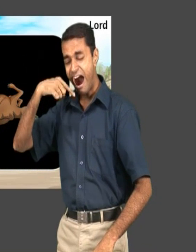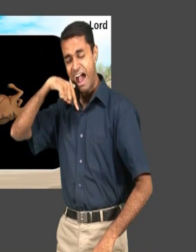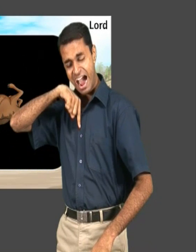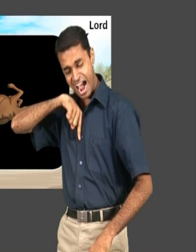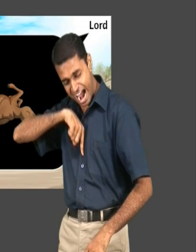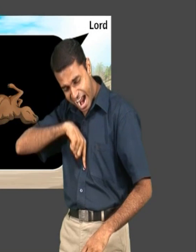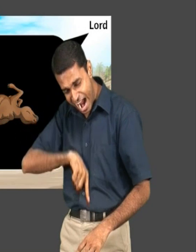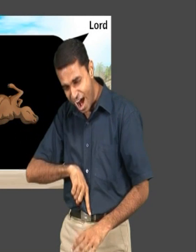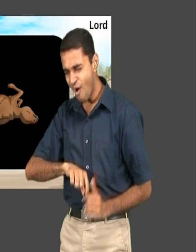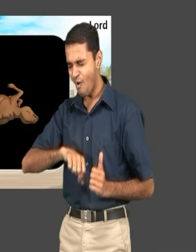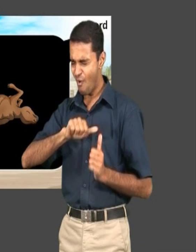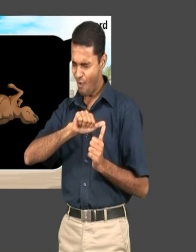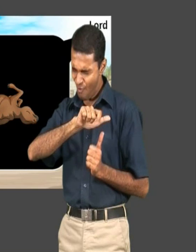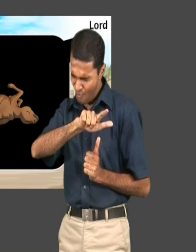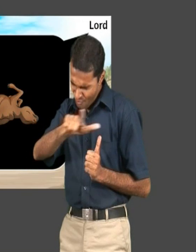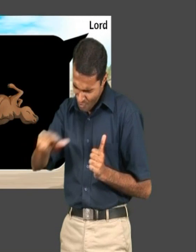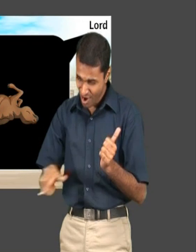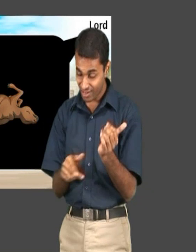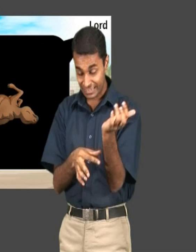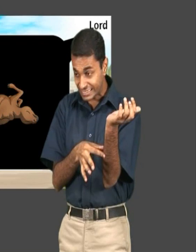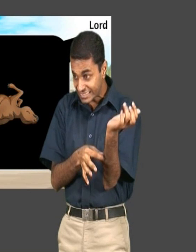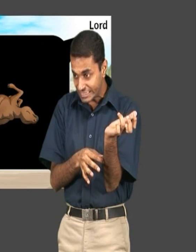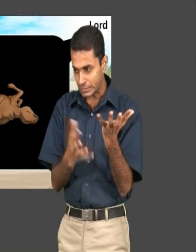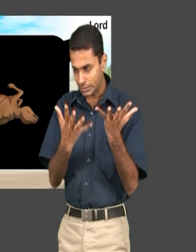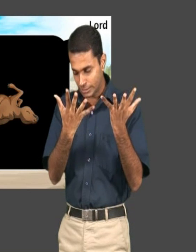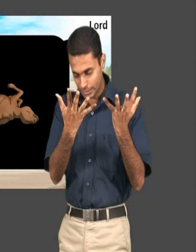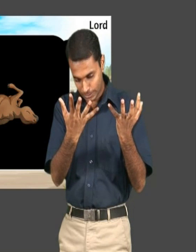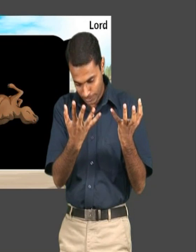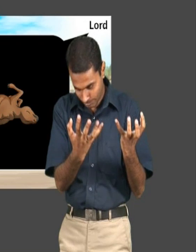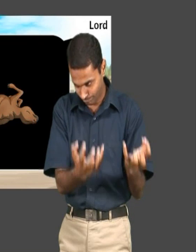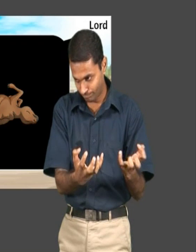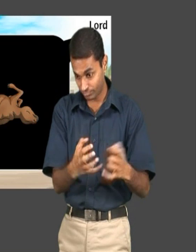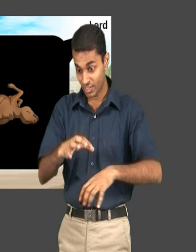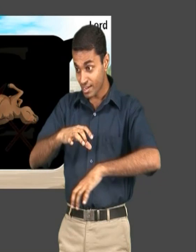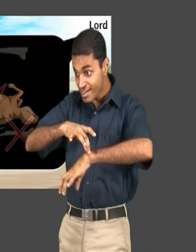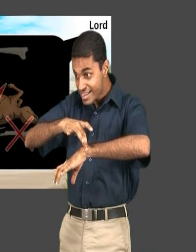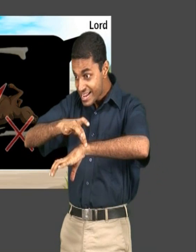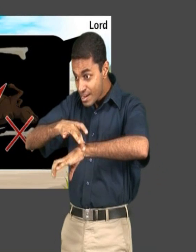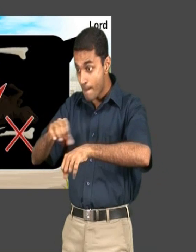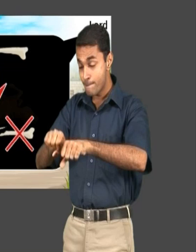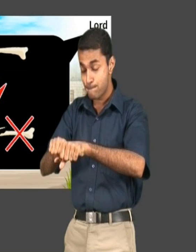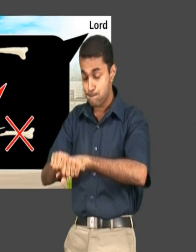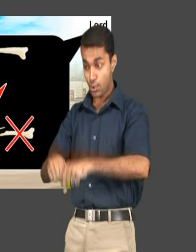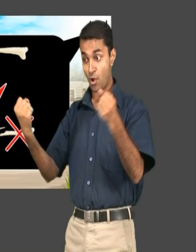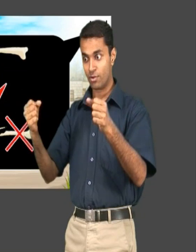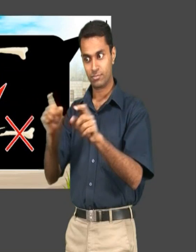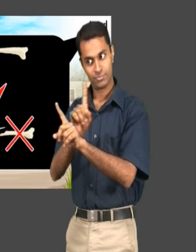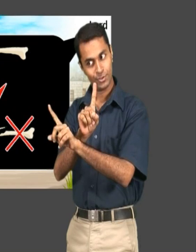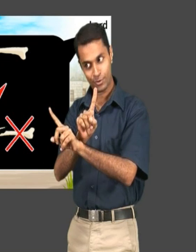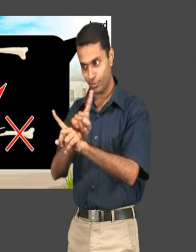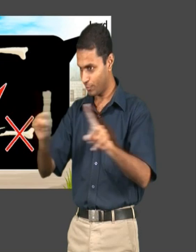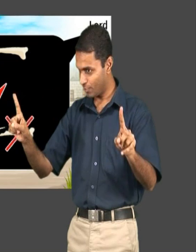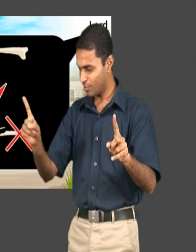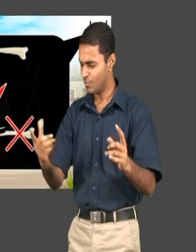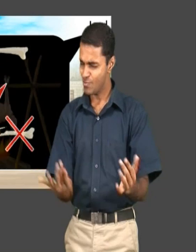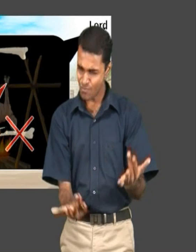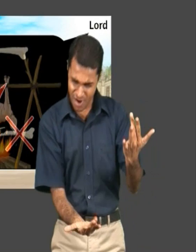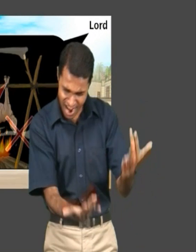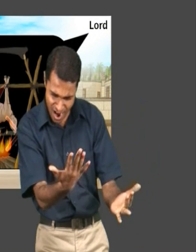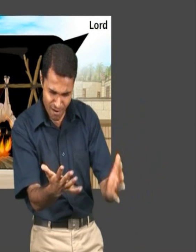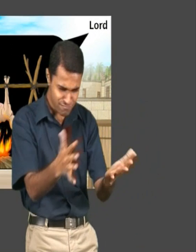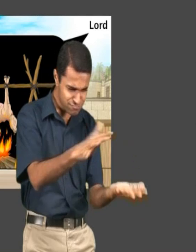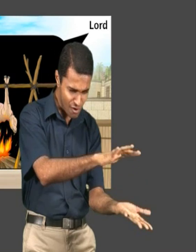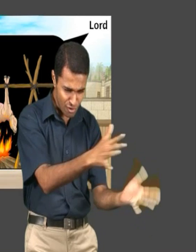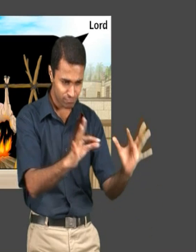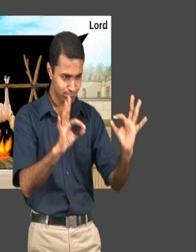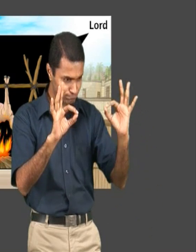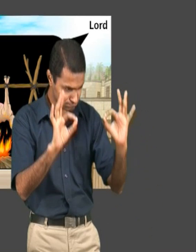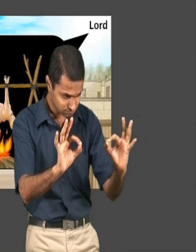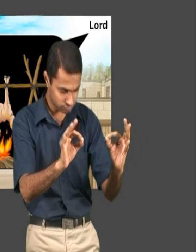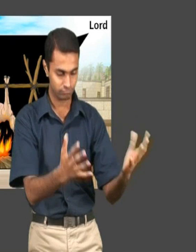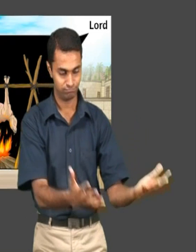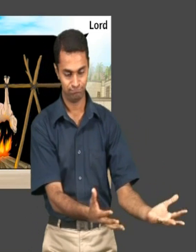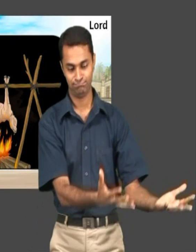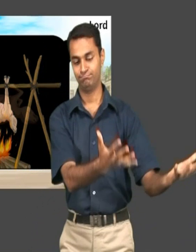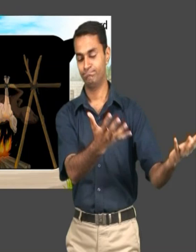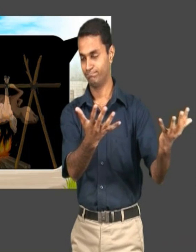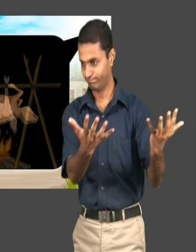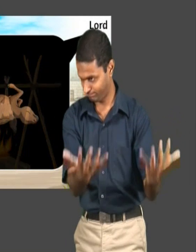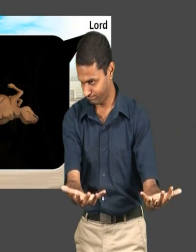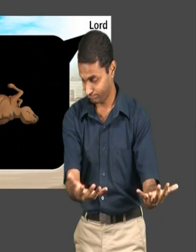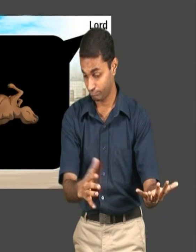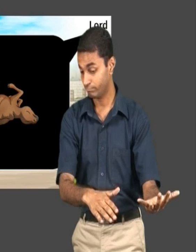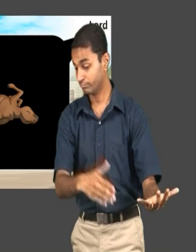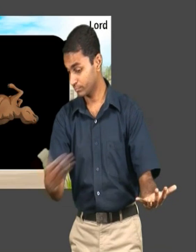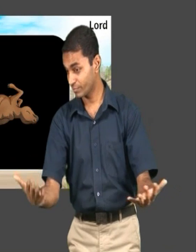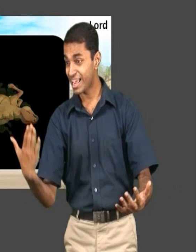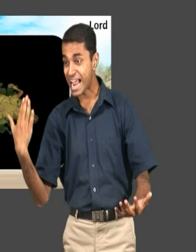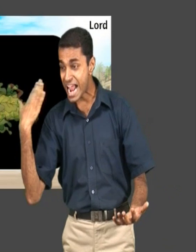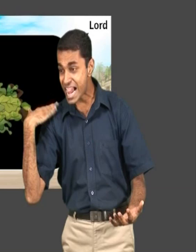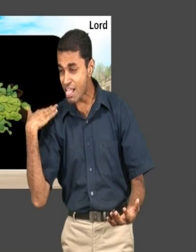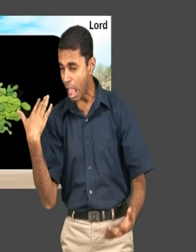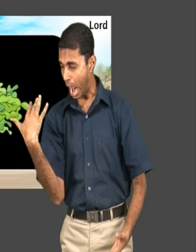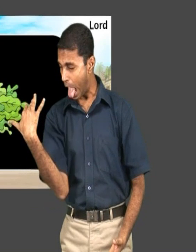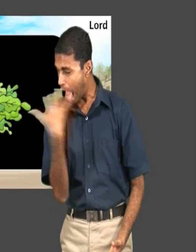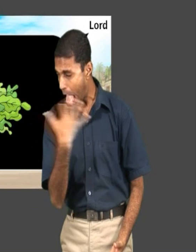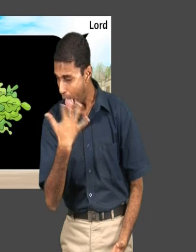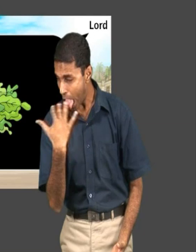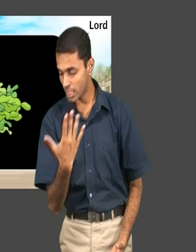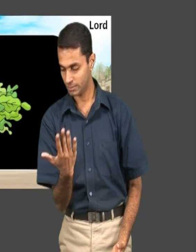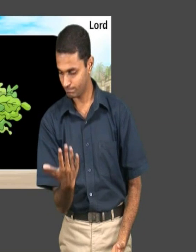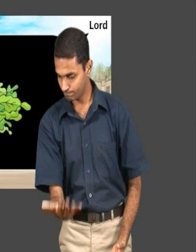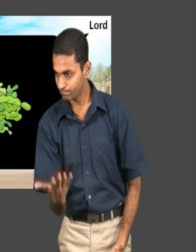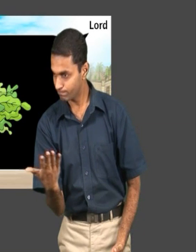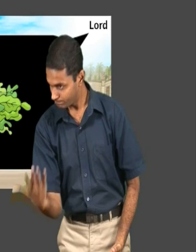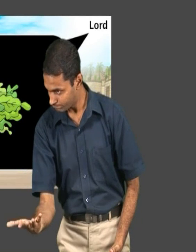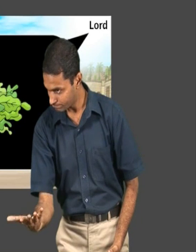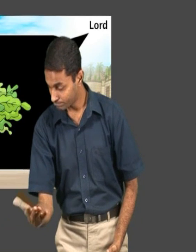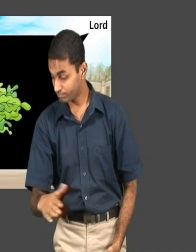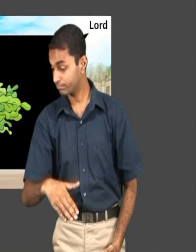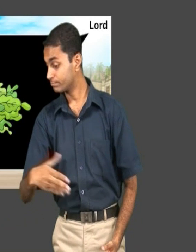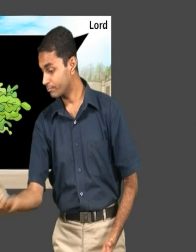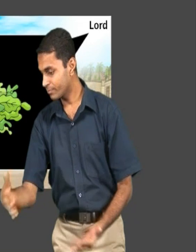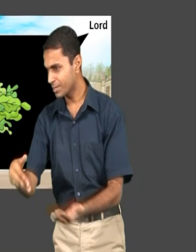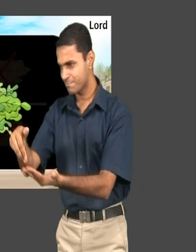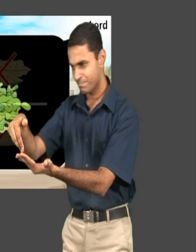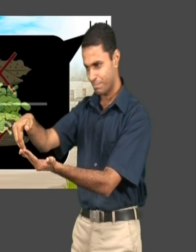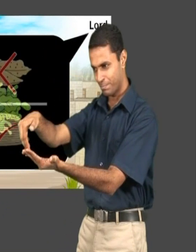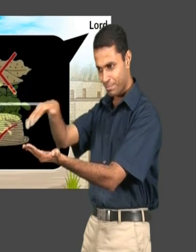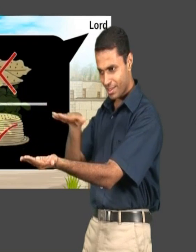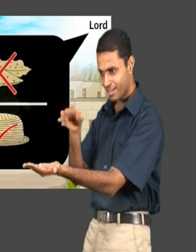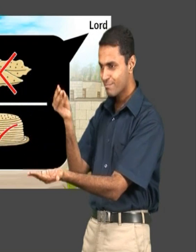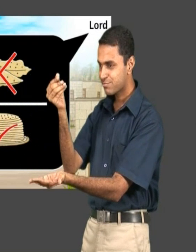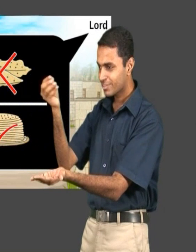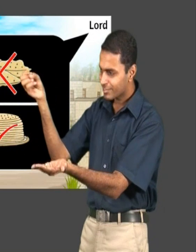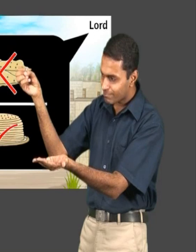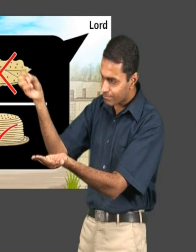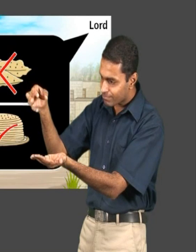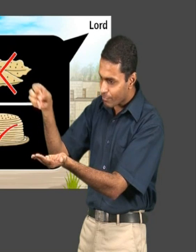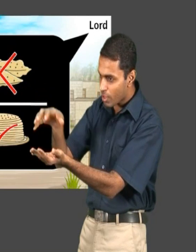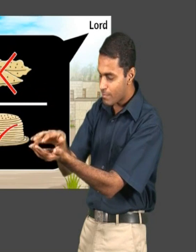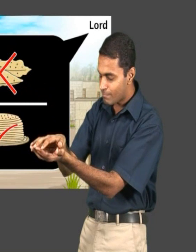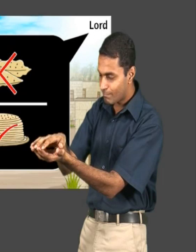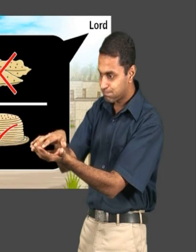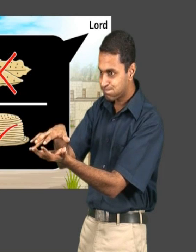Do not leave any of it until morning;